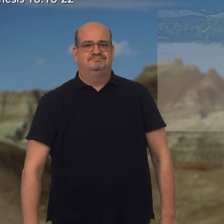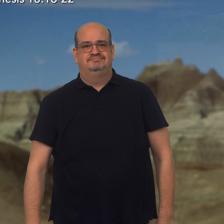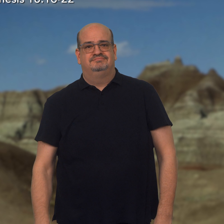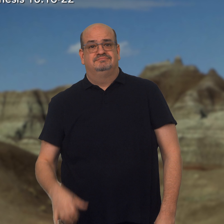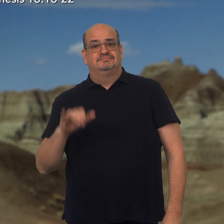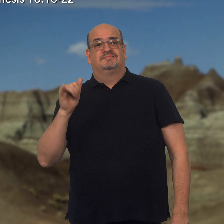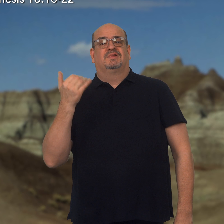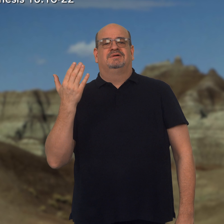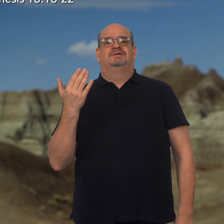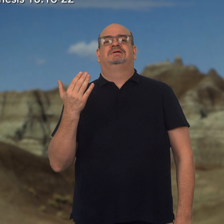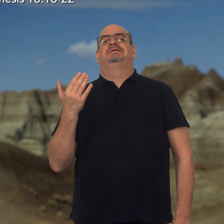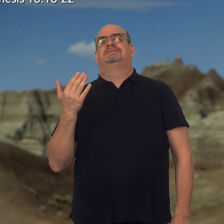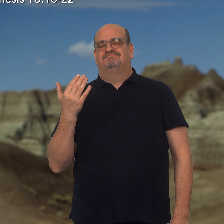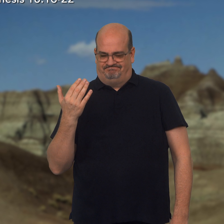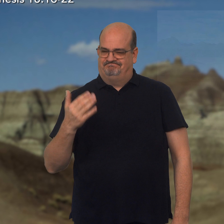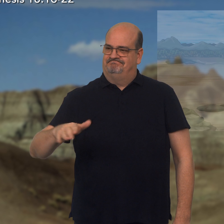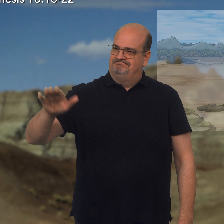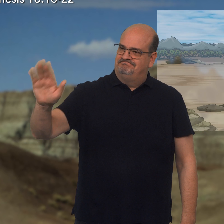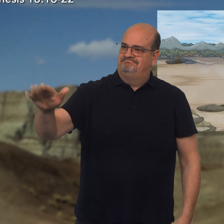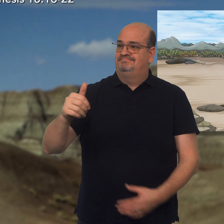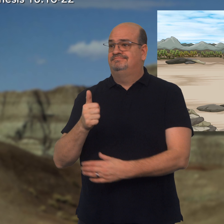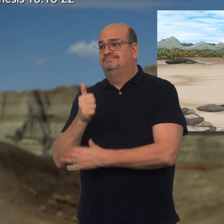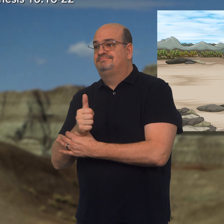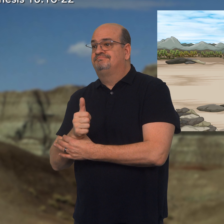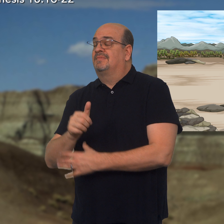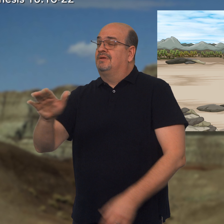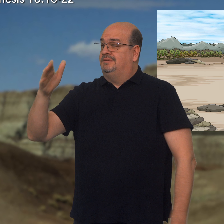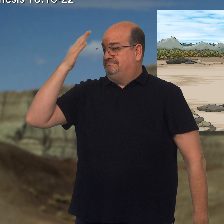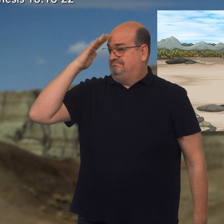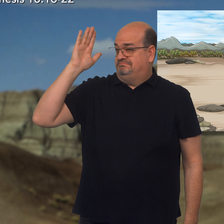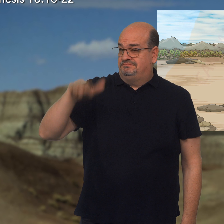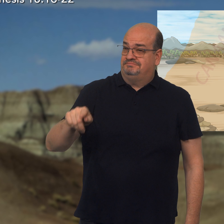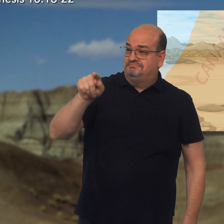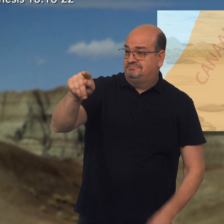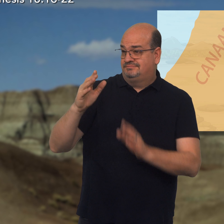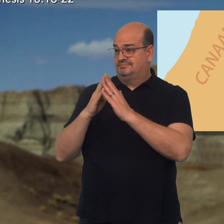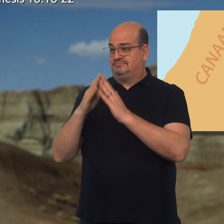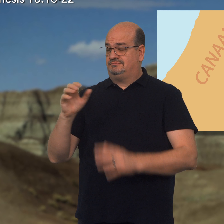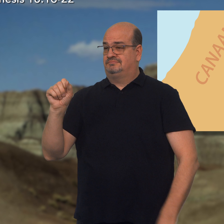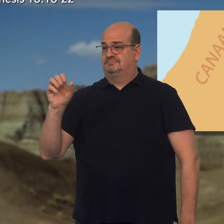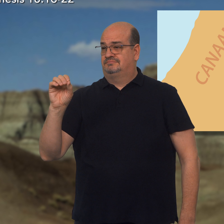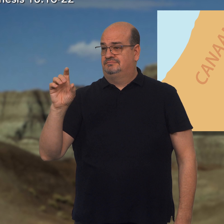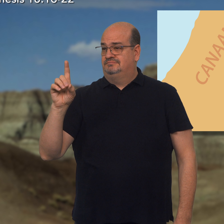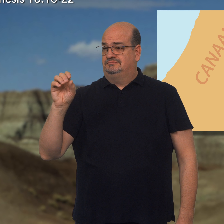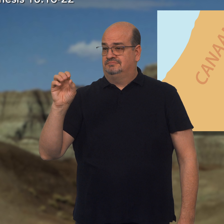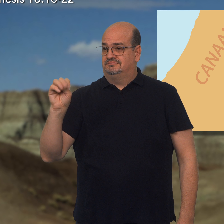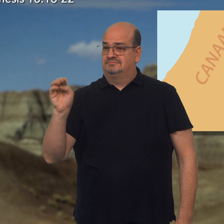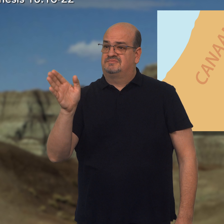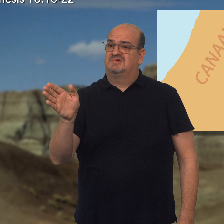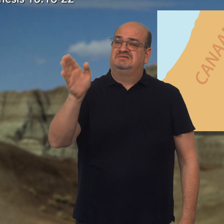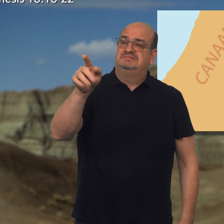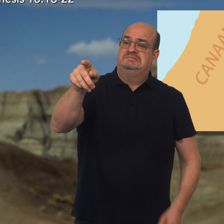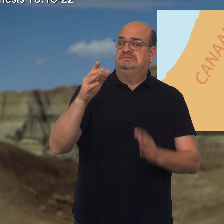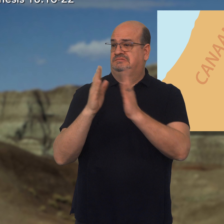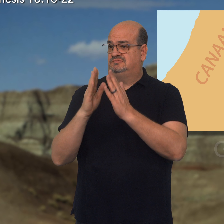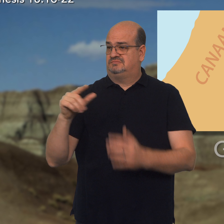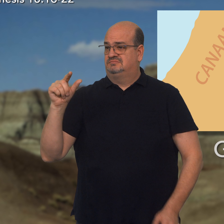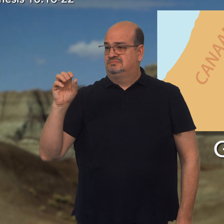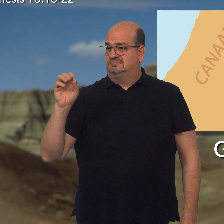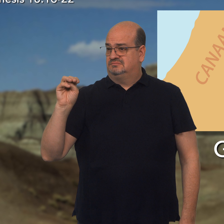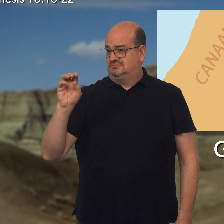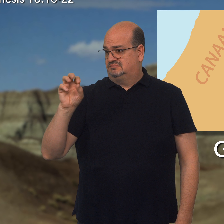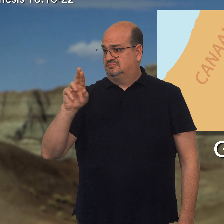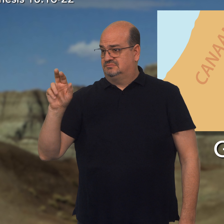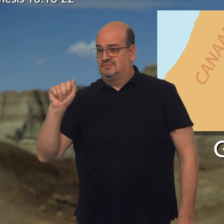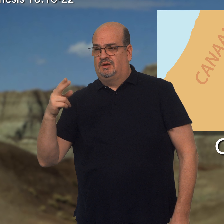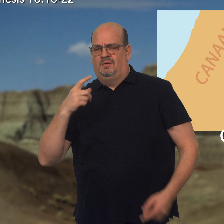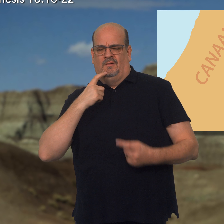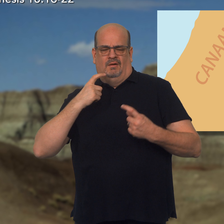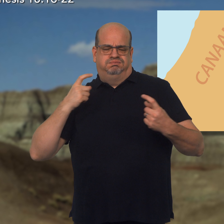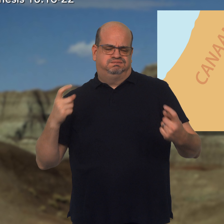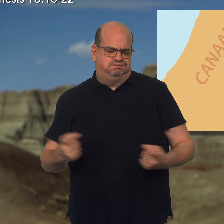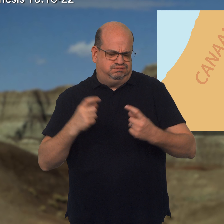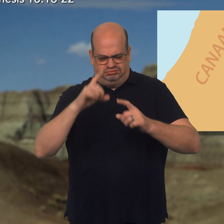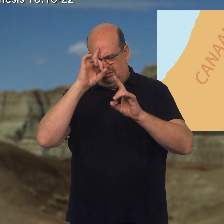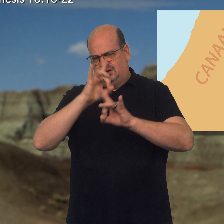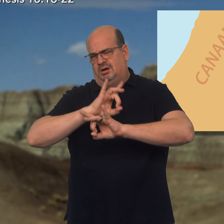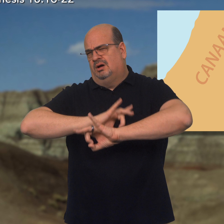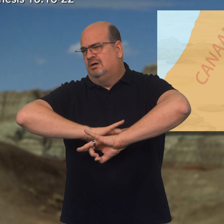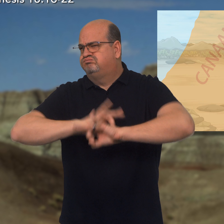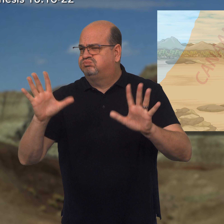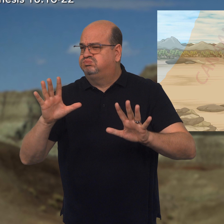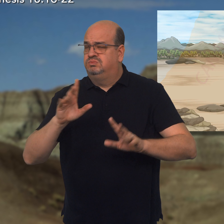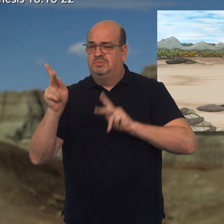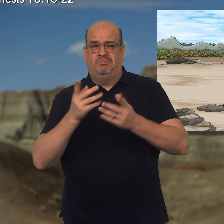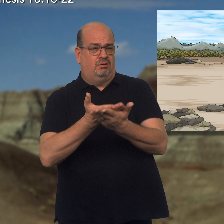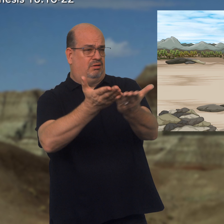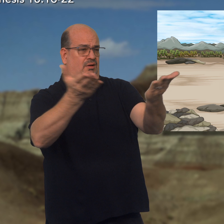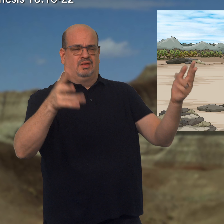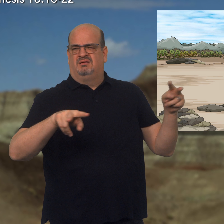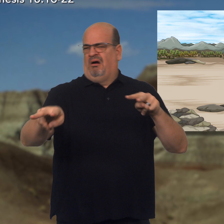Then the LORD said, “The outcry against Sodom and Gomorrah is great.